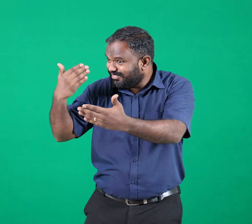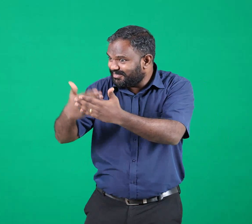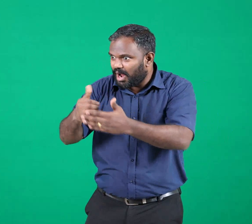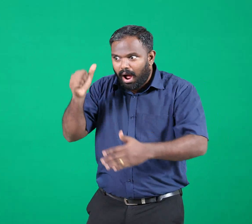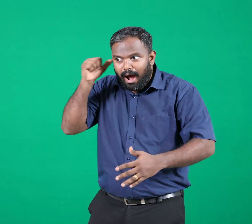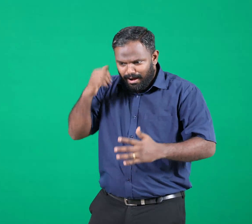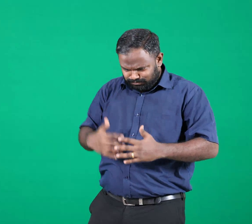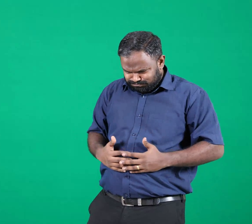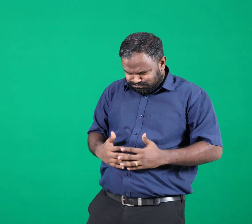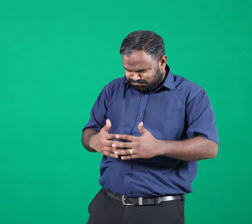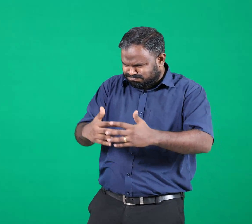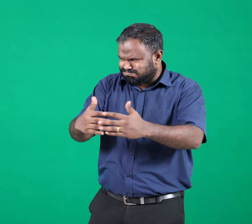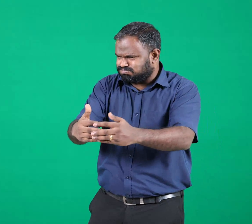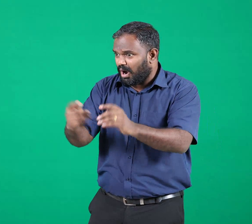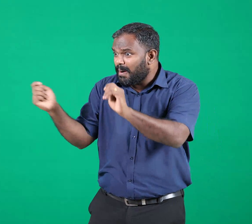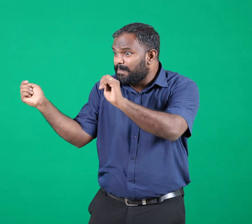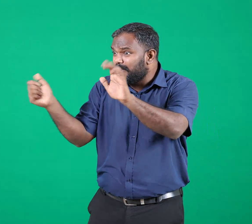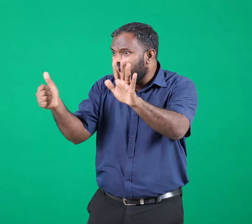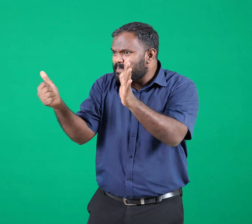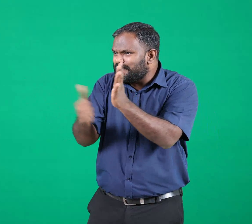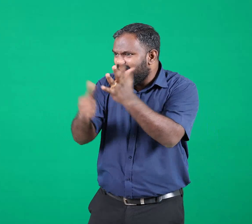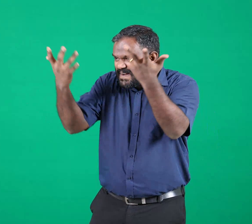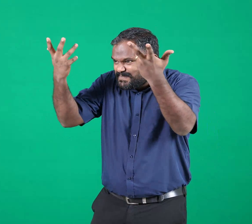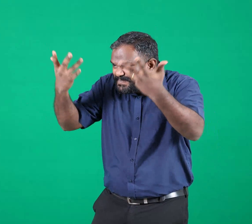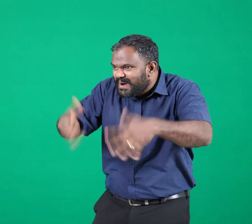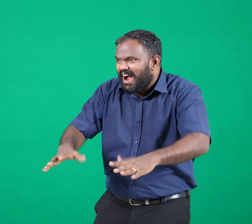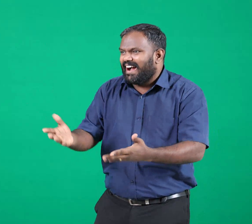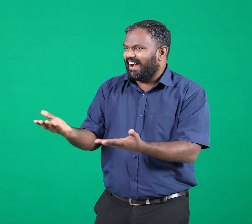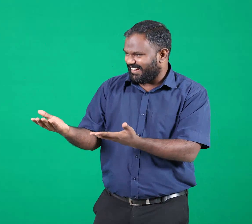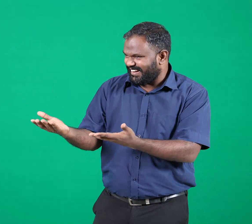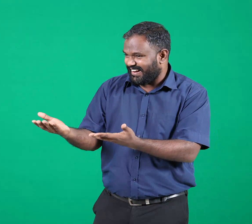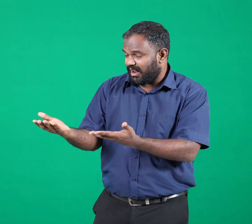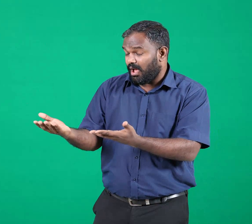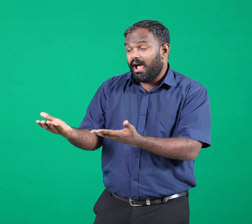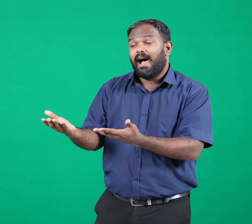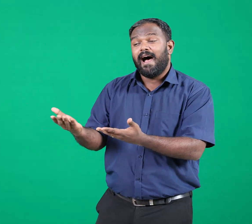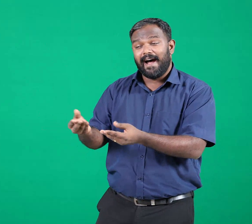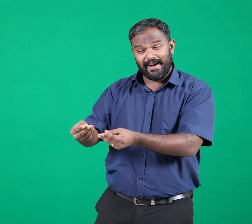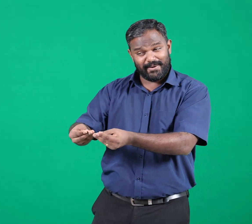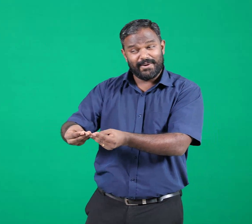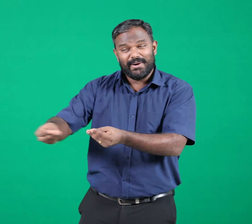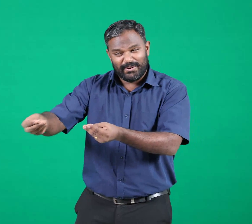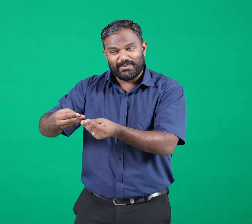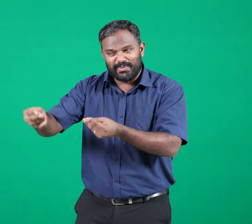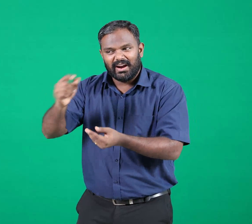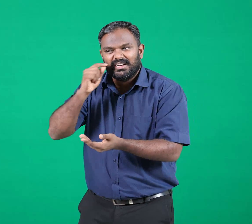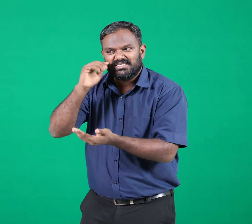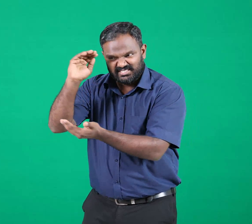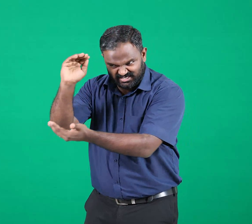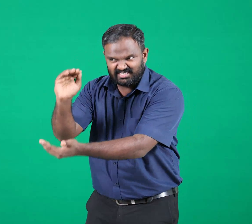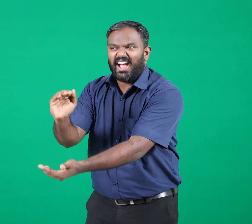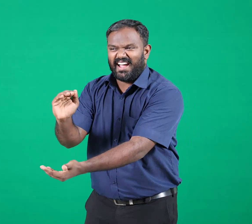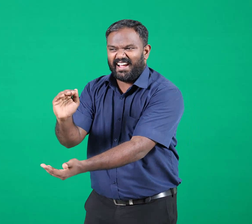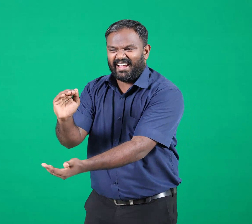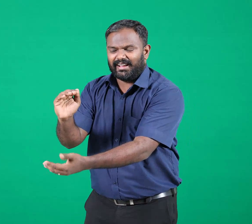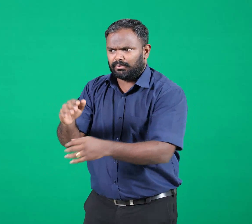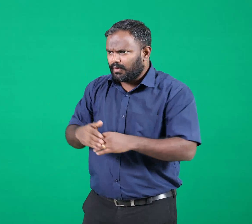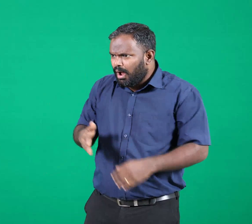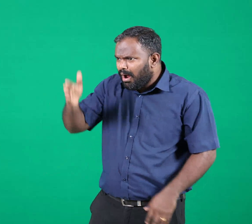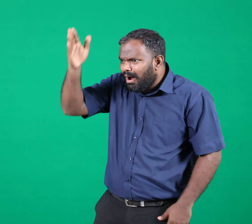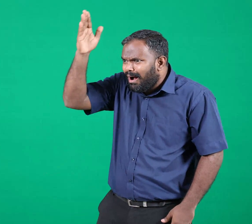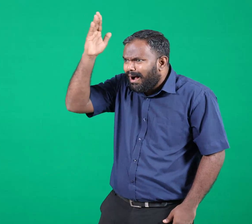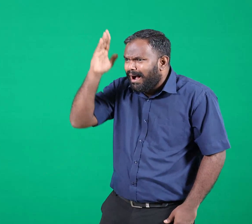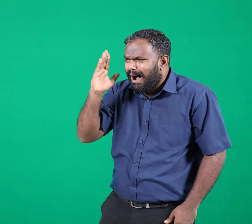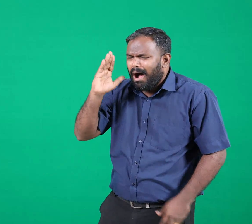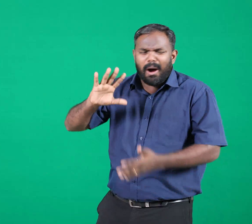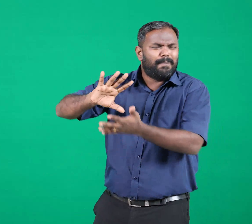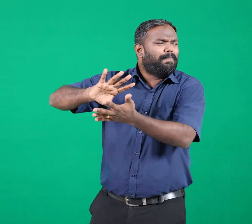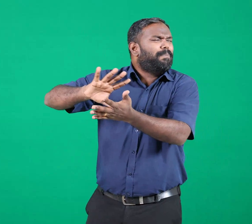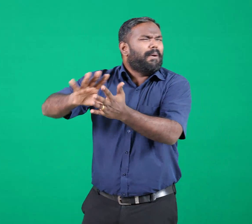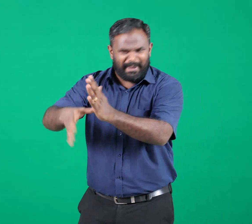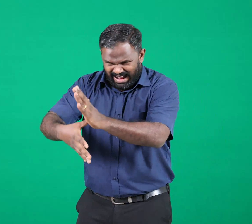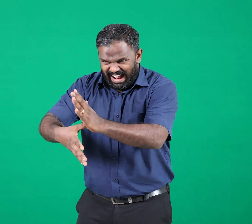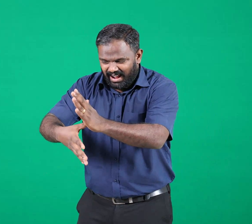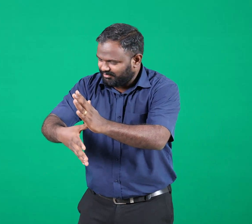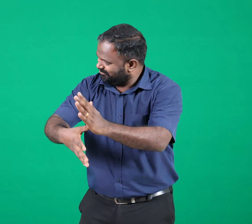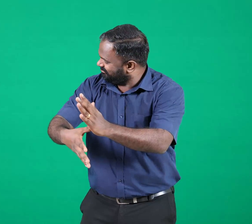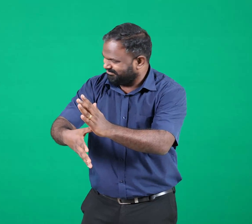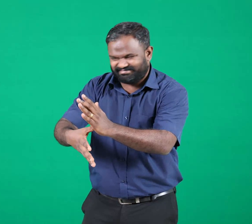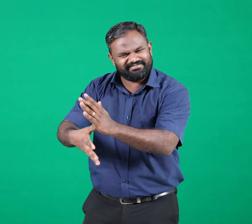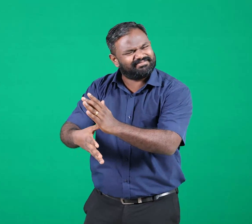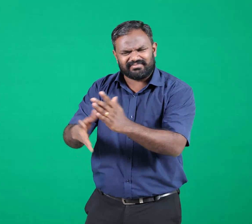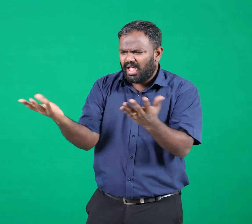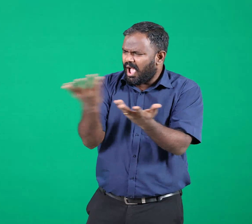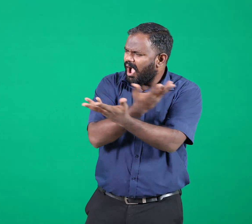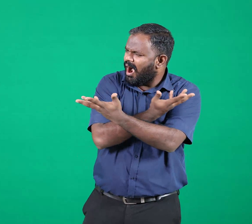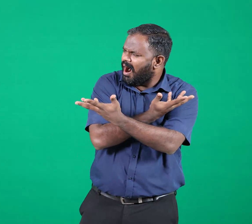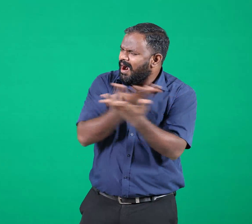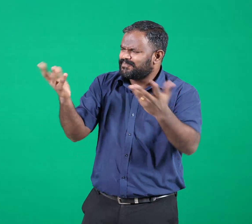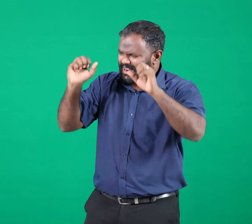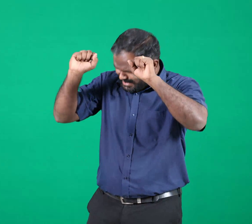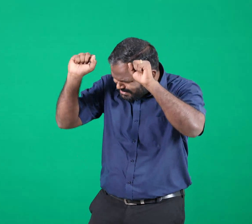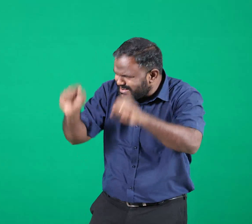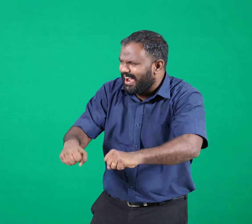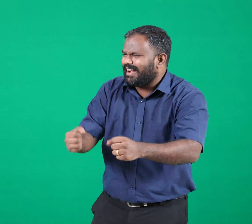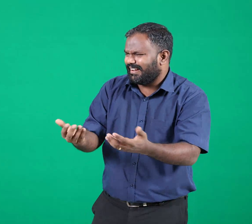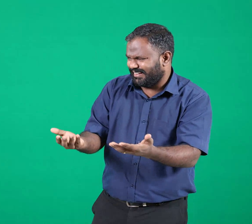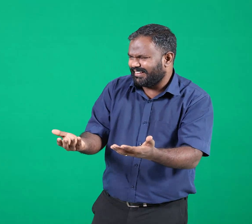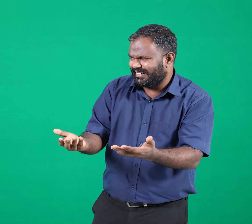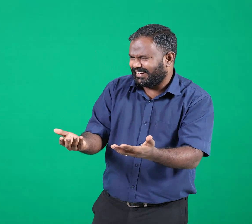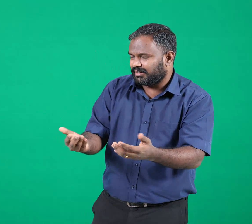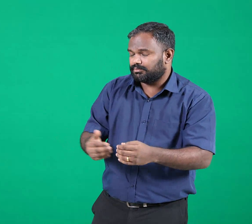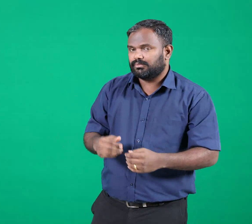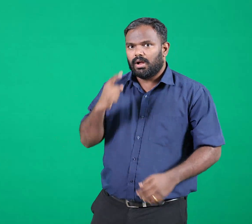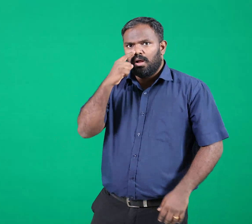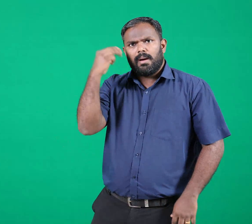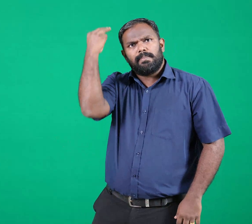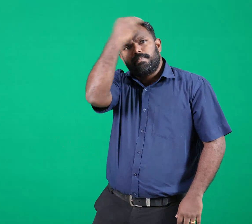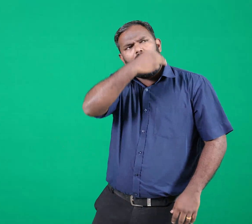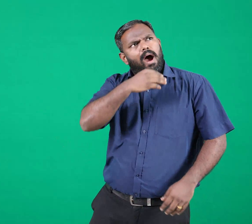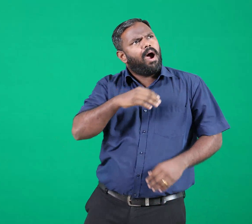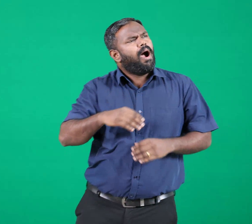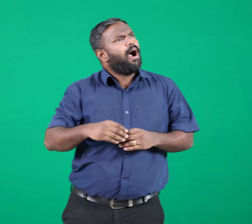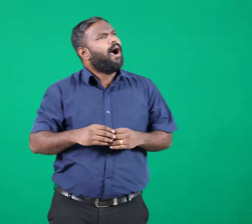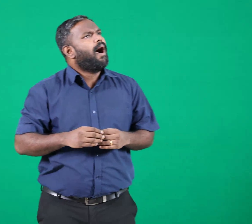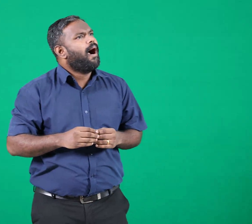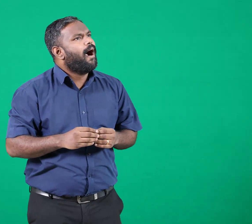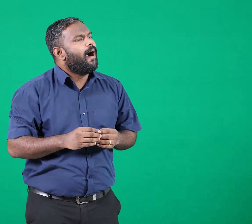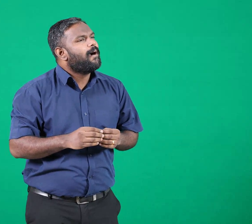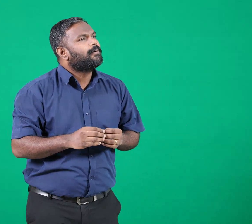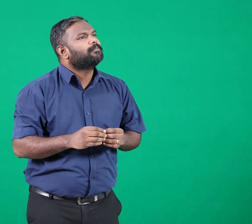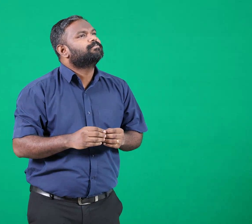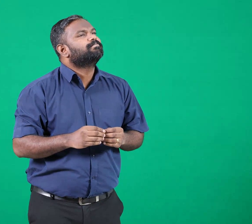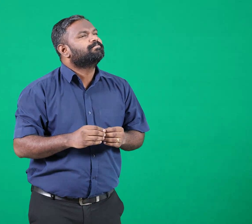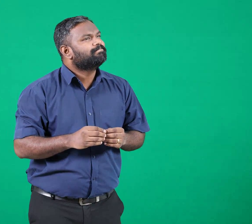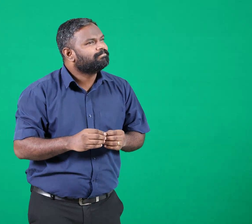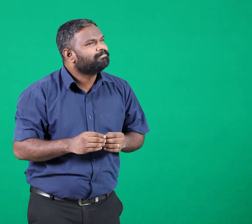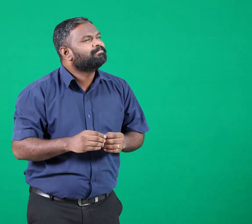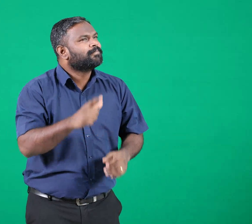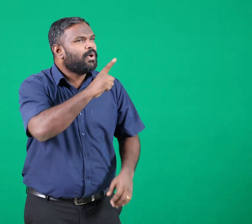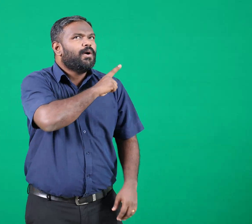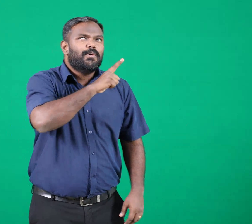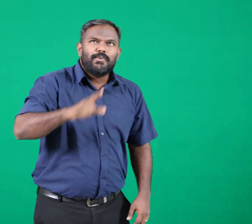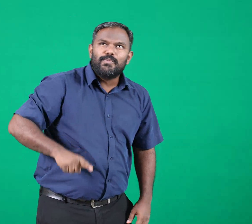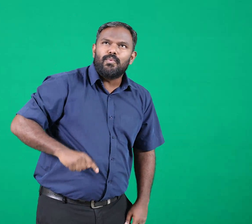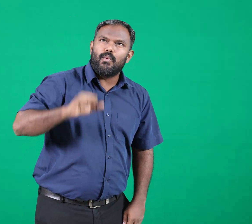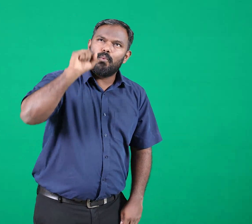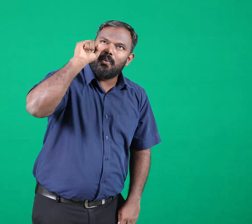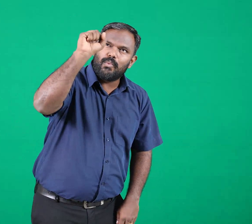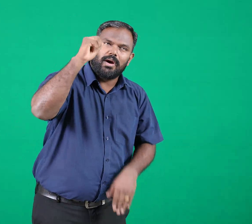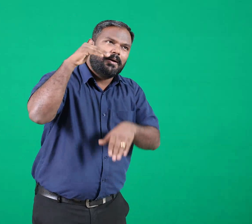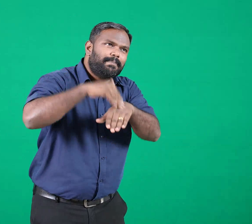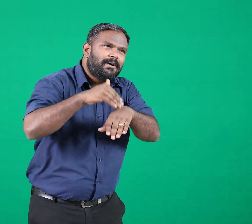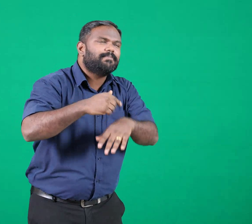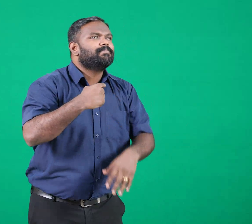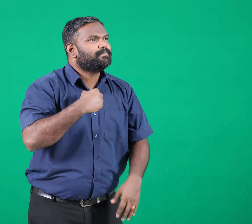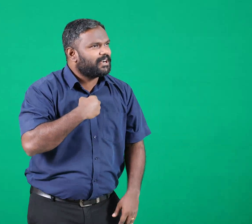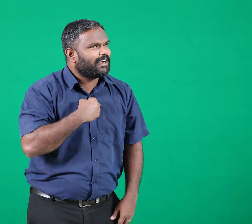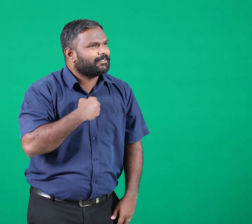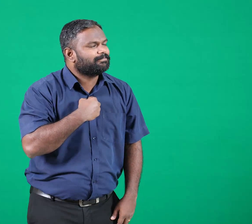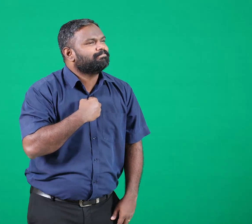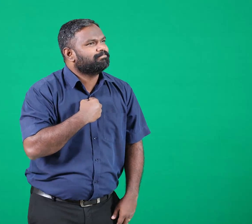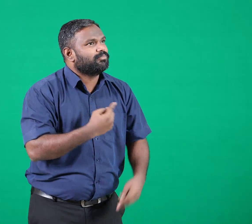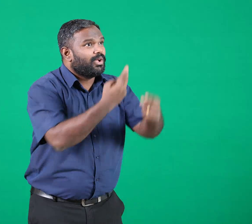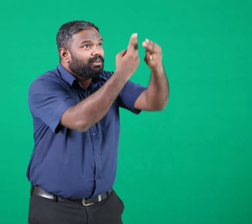For no word from God will ever fail." "I am the Lord ' s servant," Mary answered.